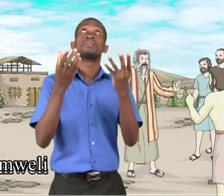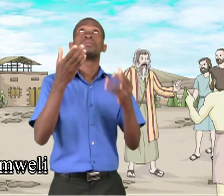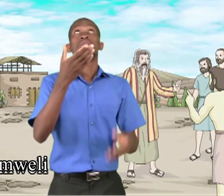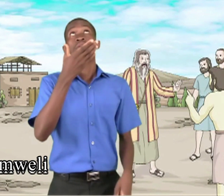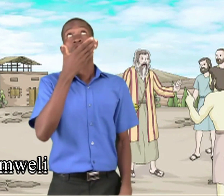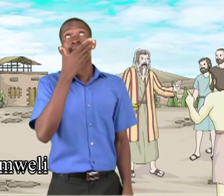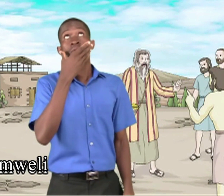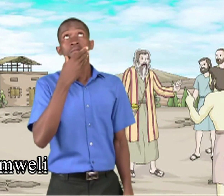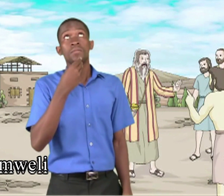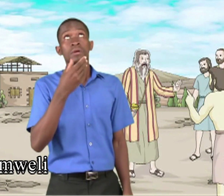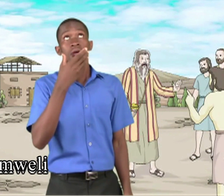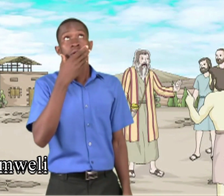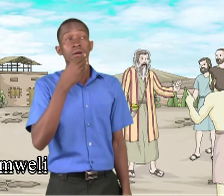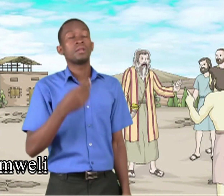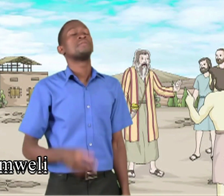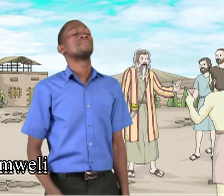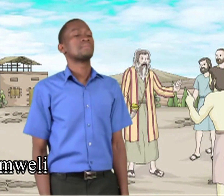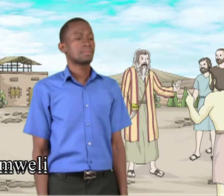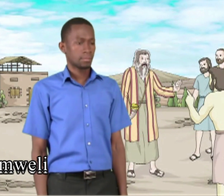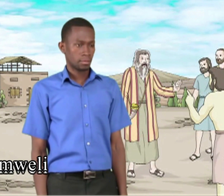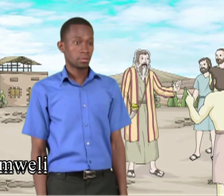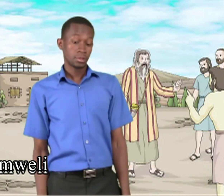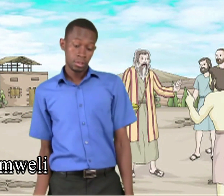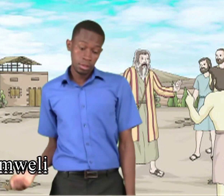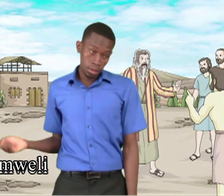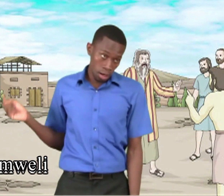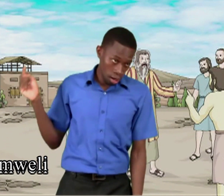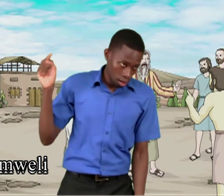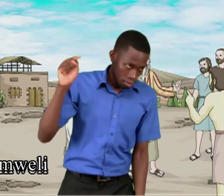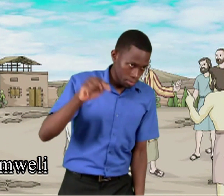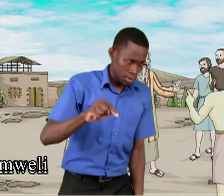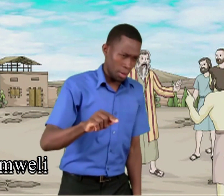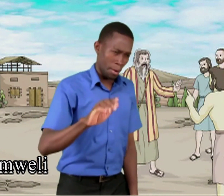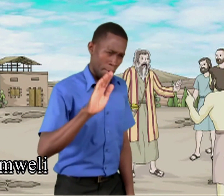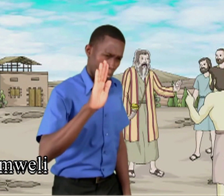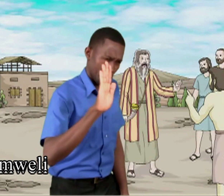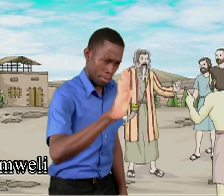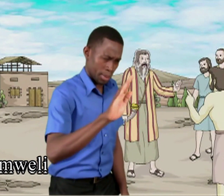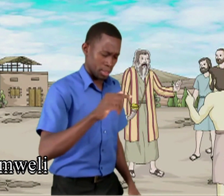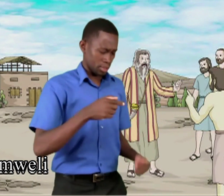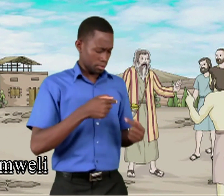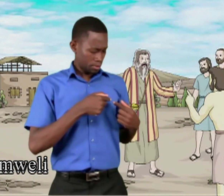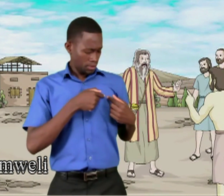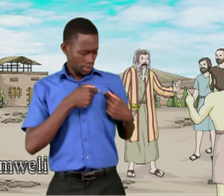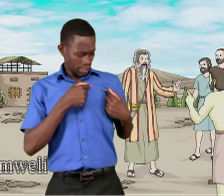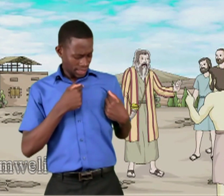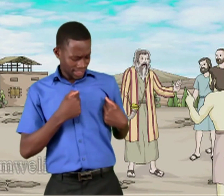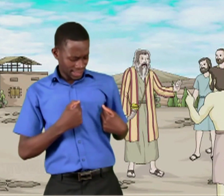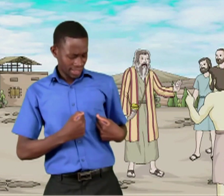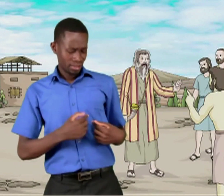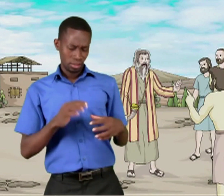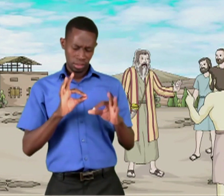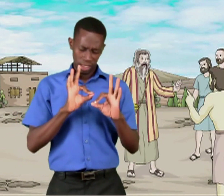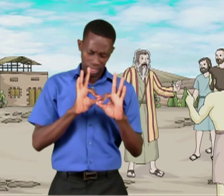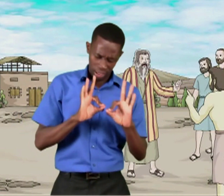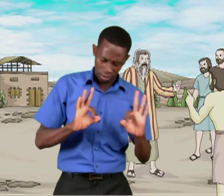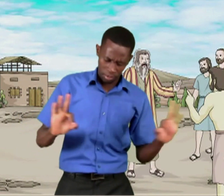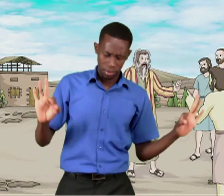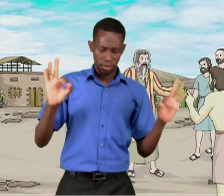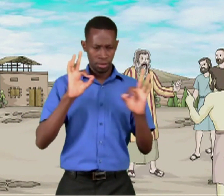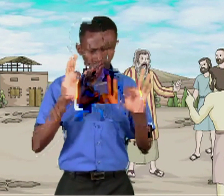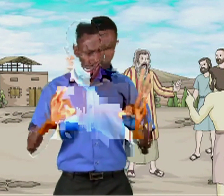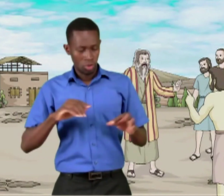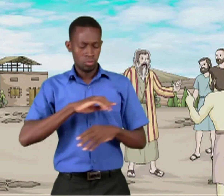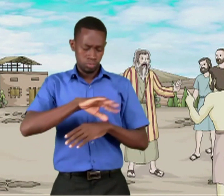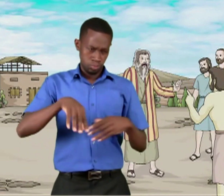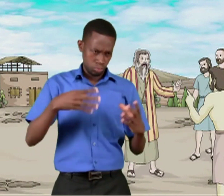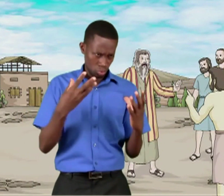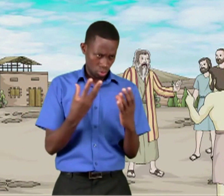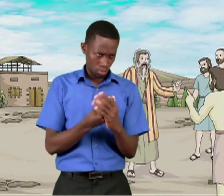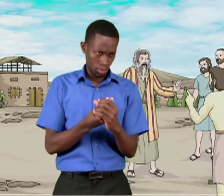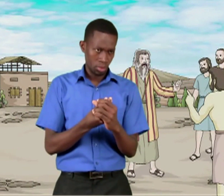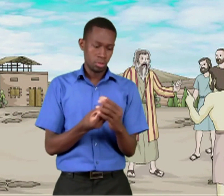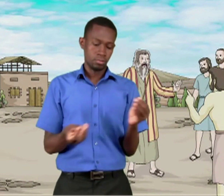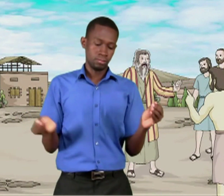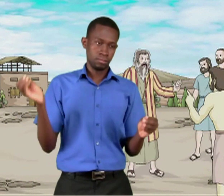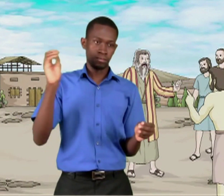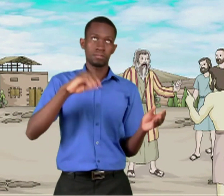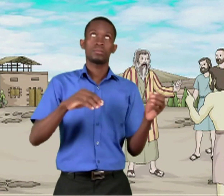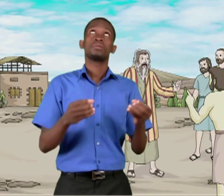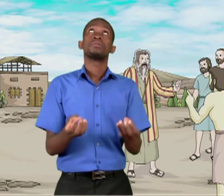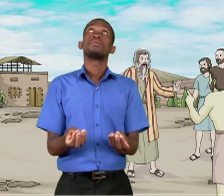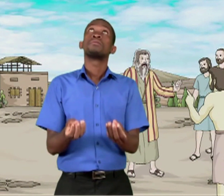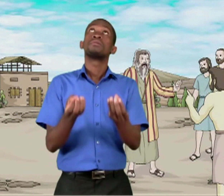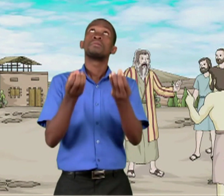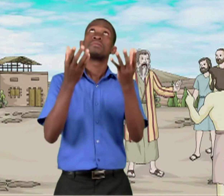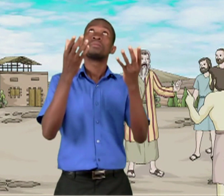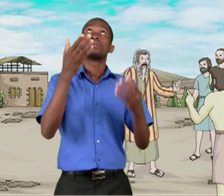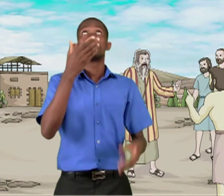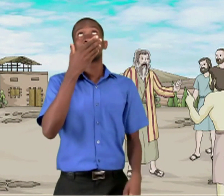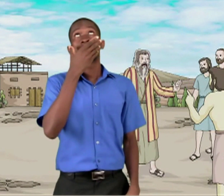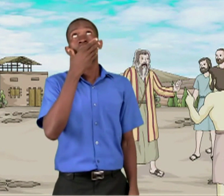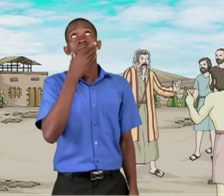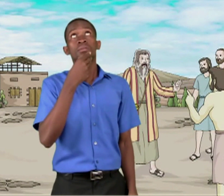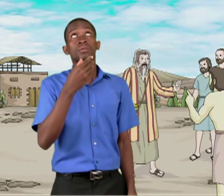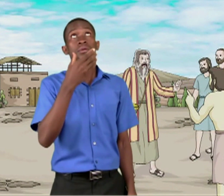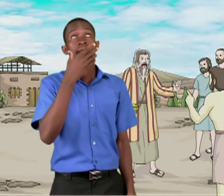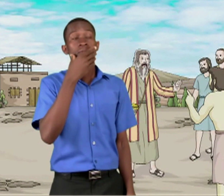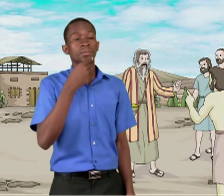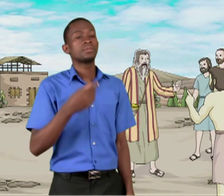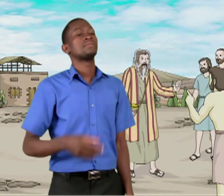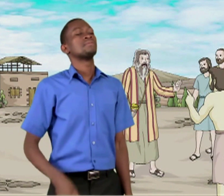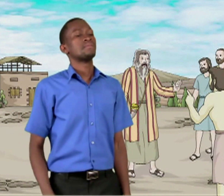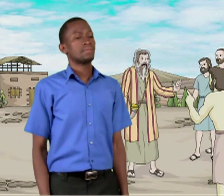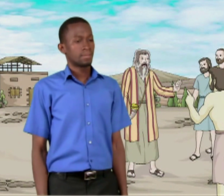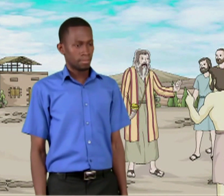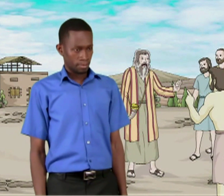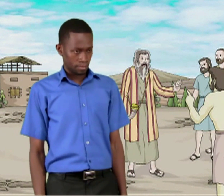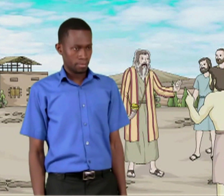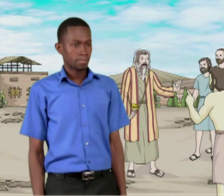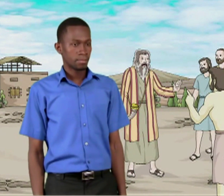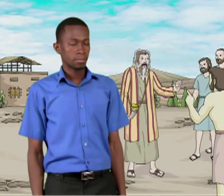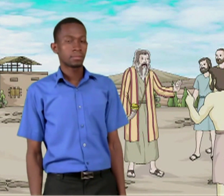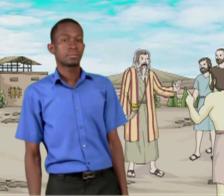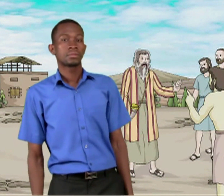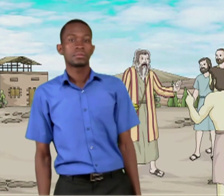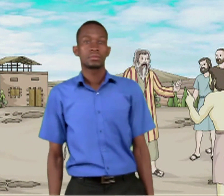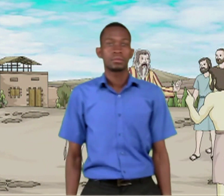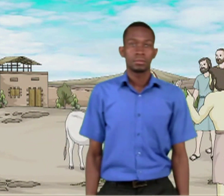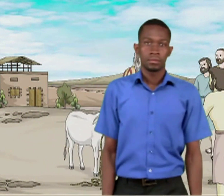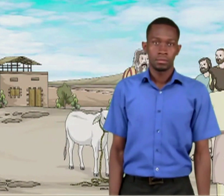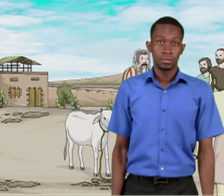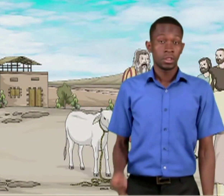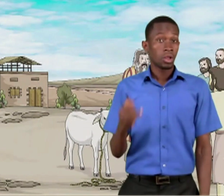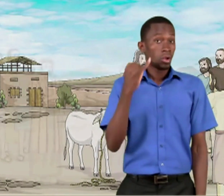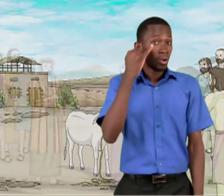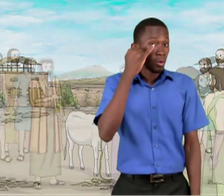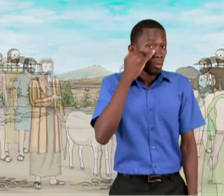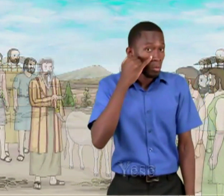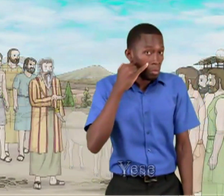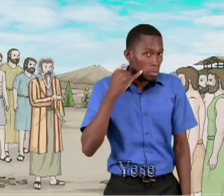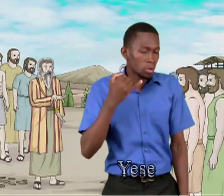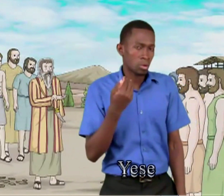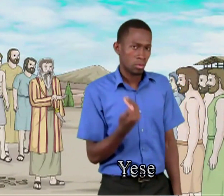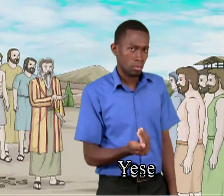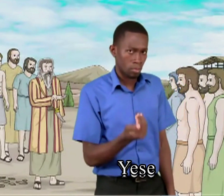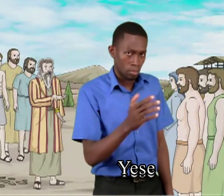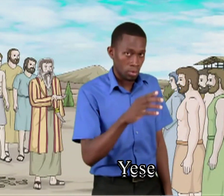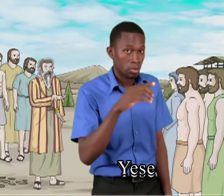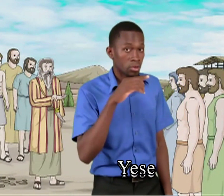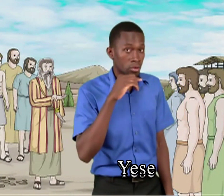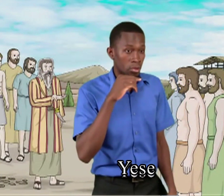Consecrate yourselves and come with me to the sacrifice.”